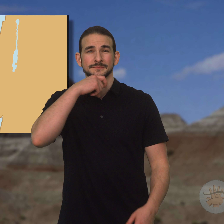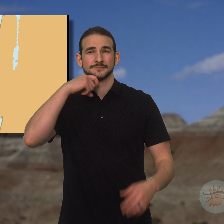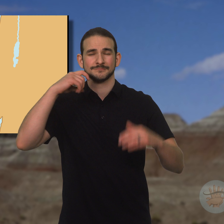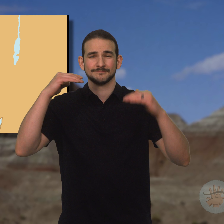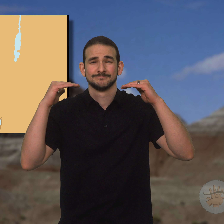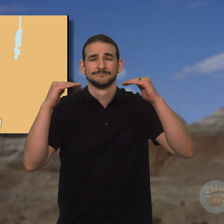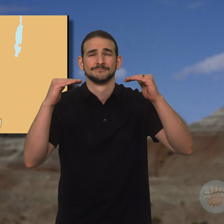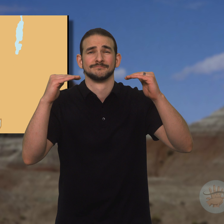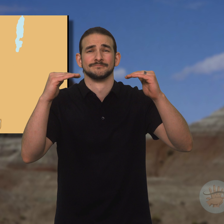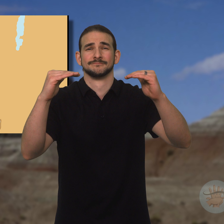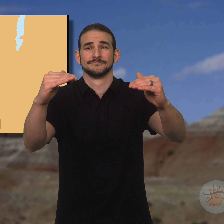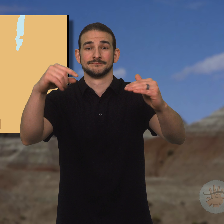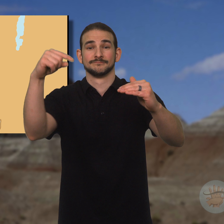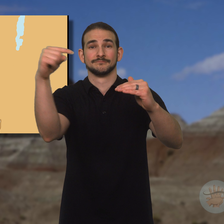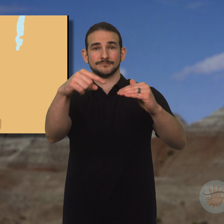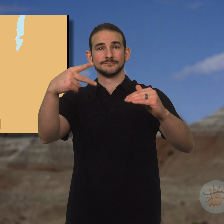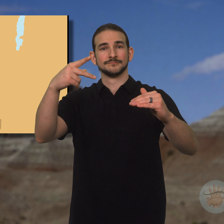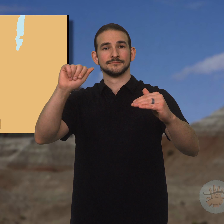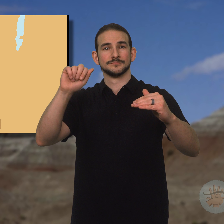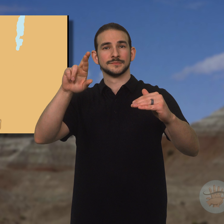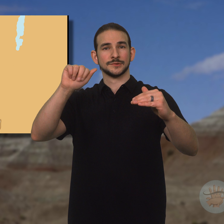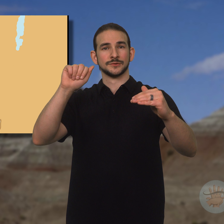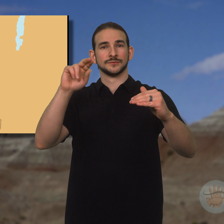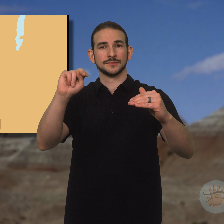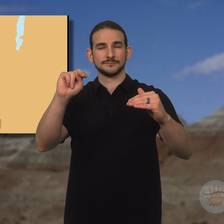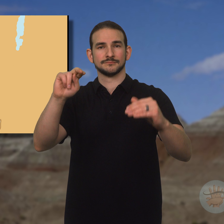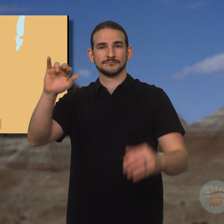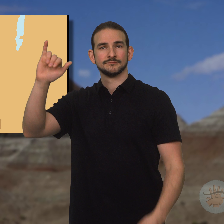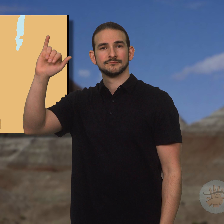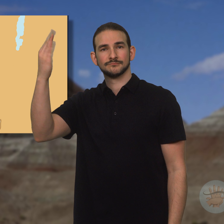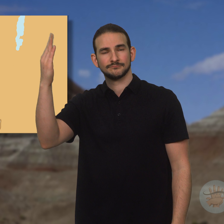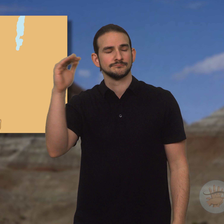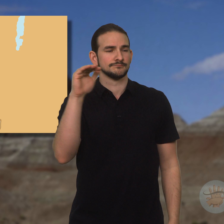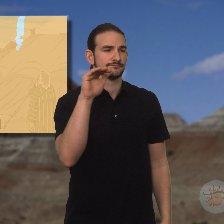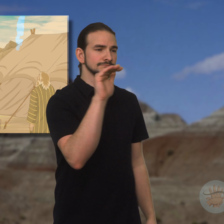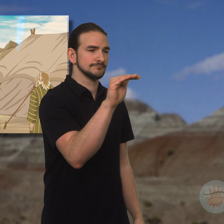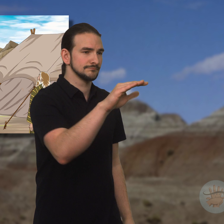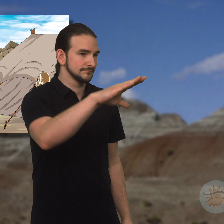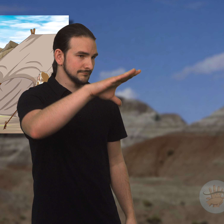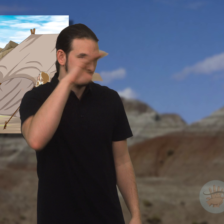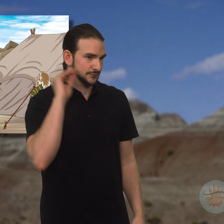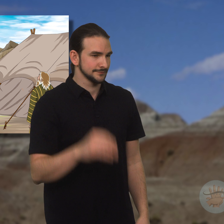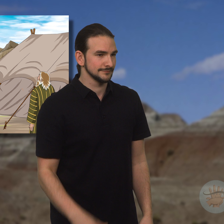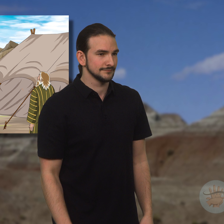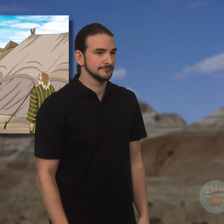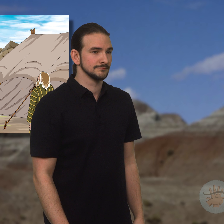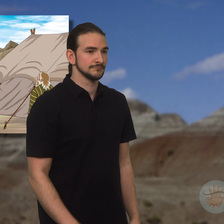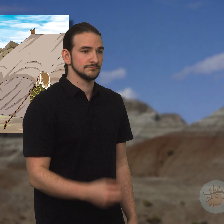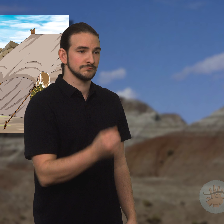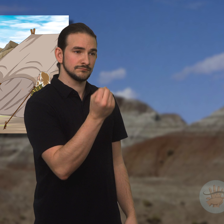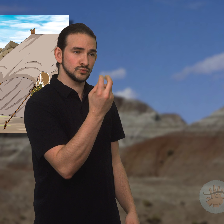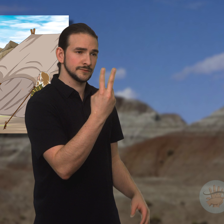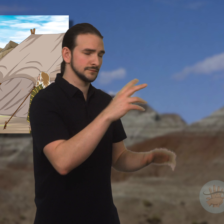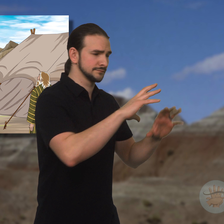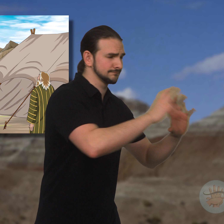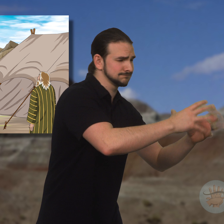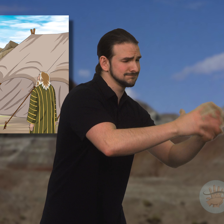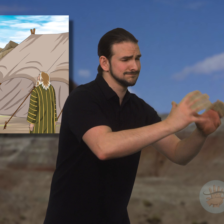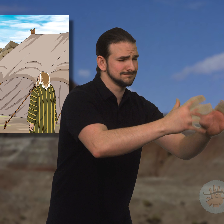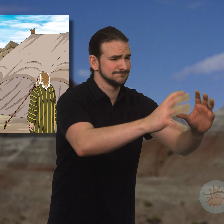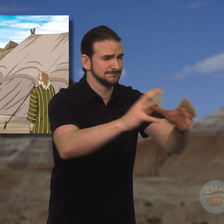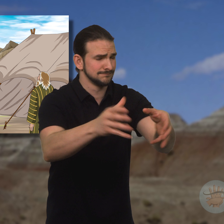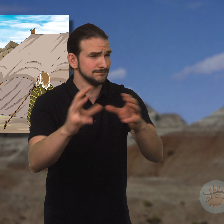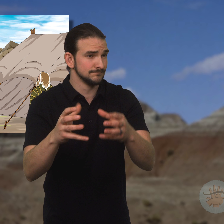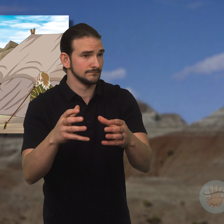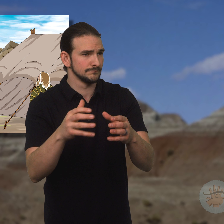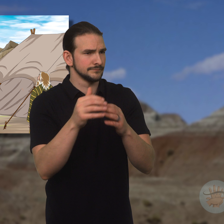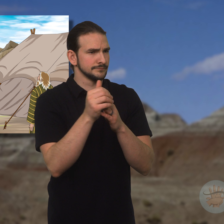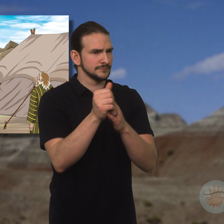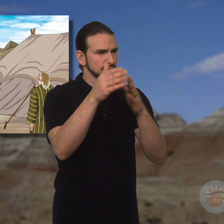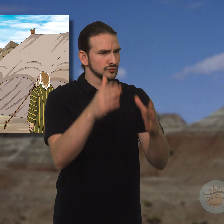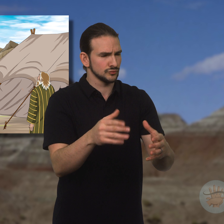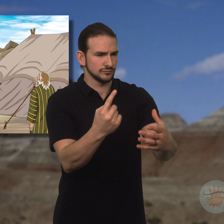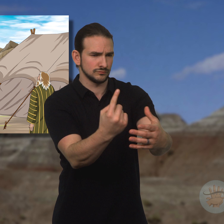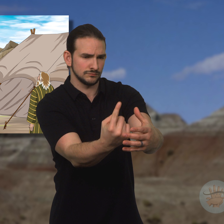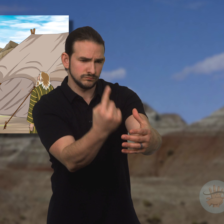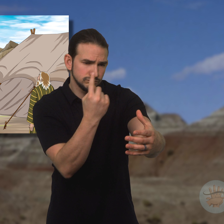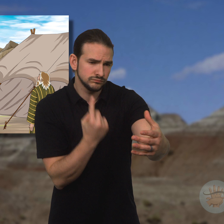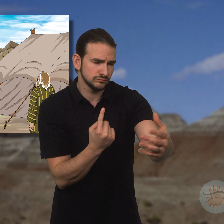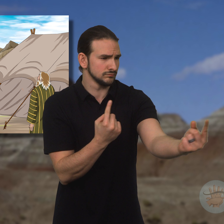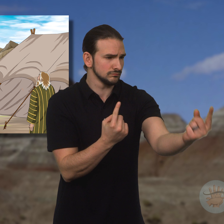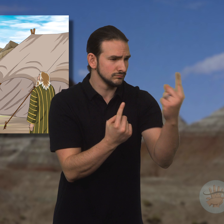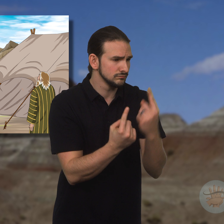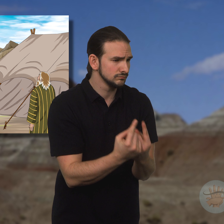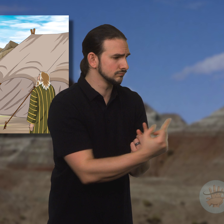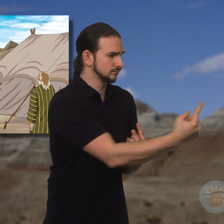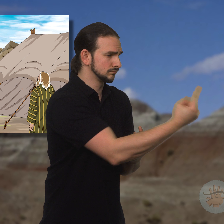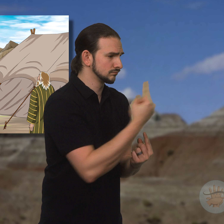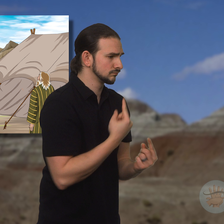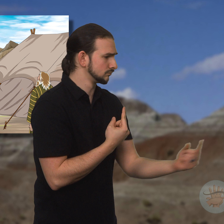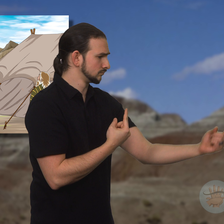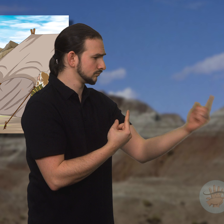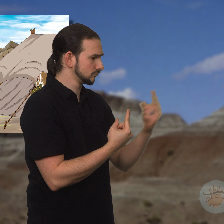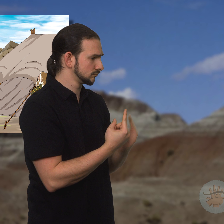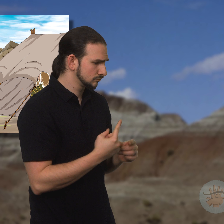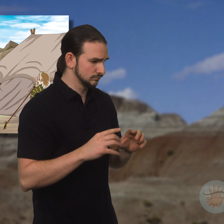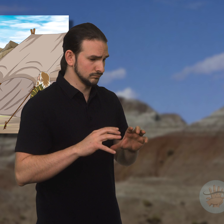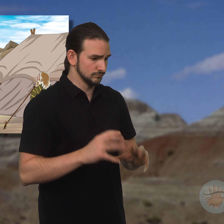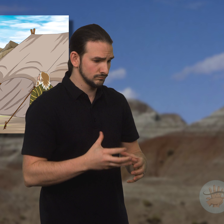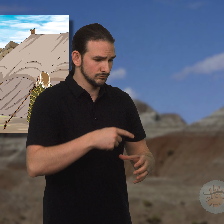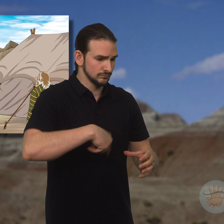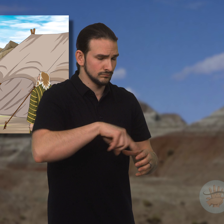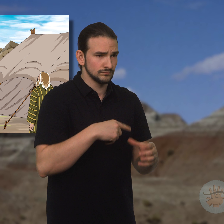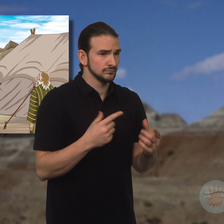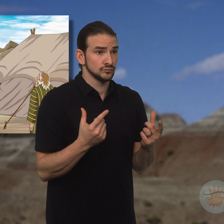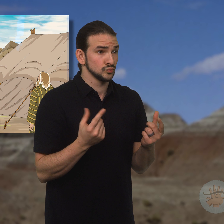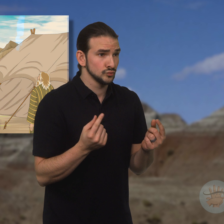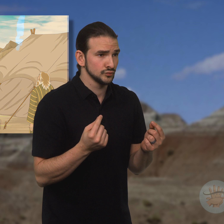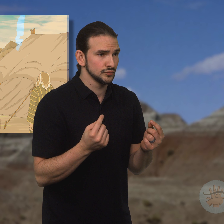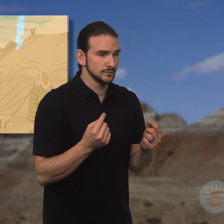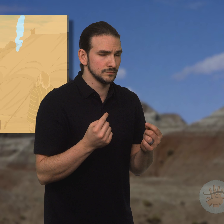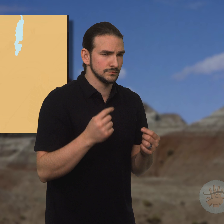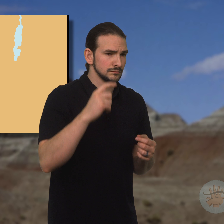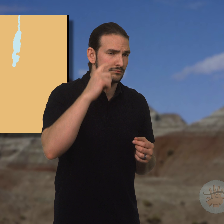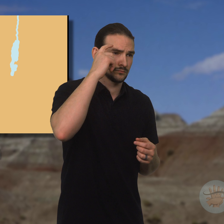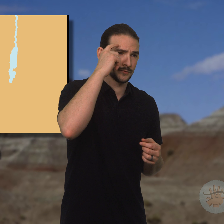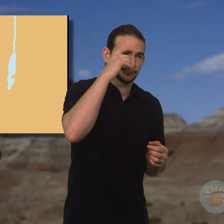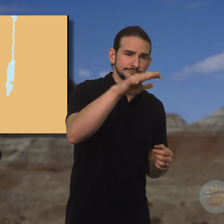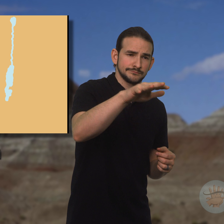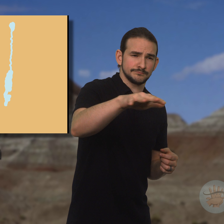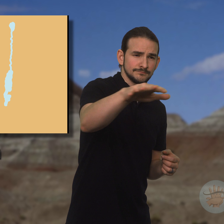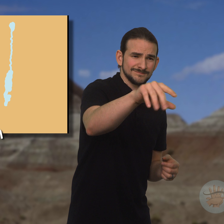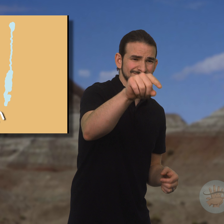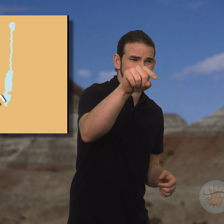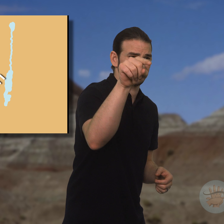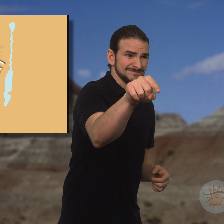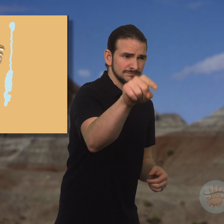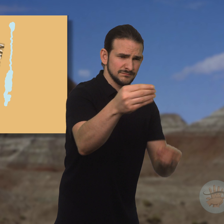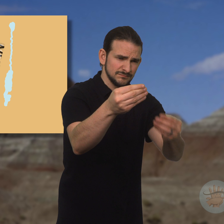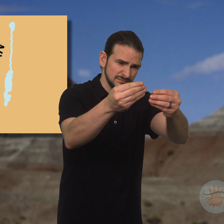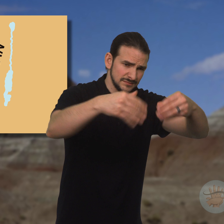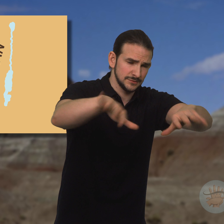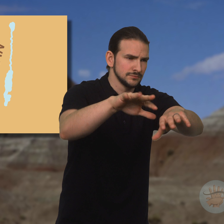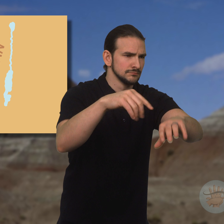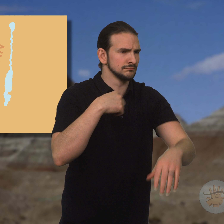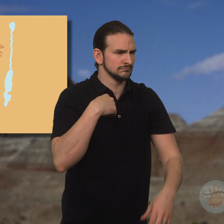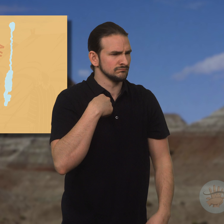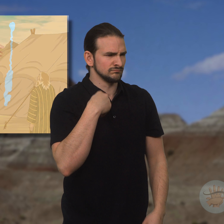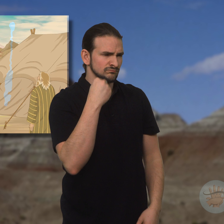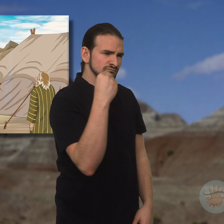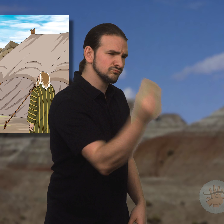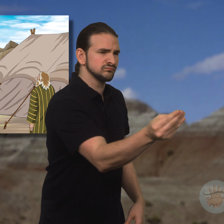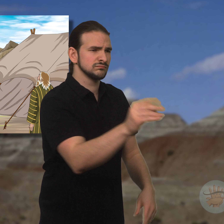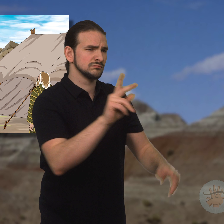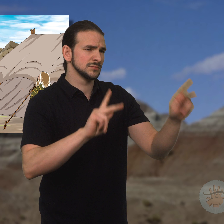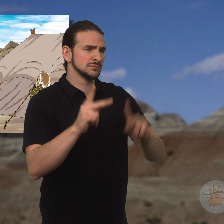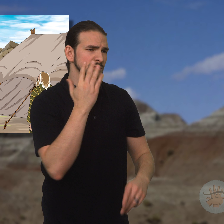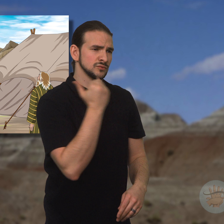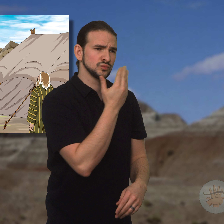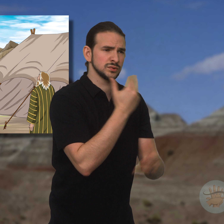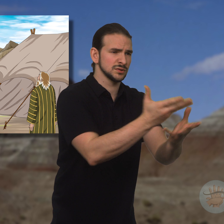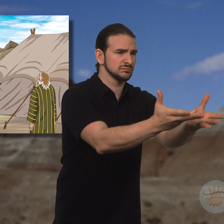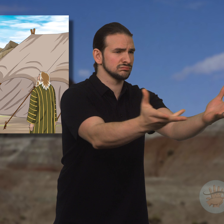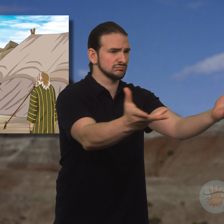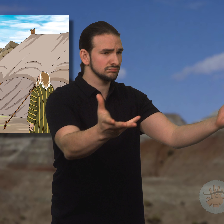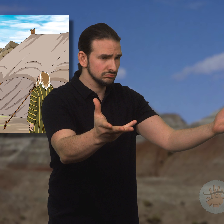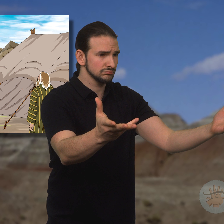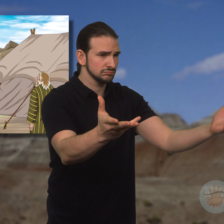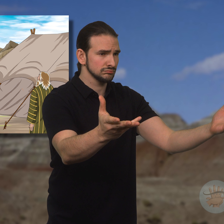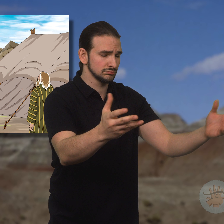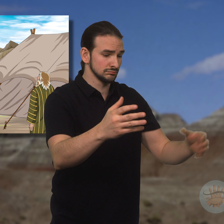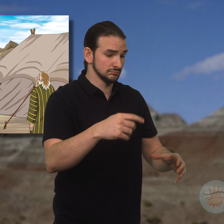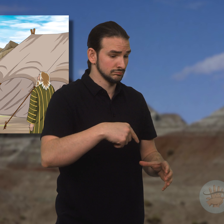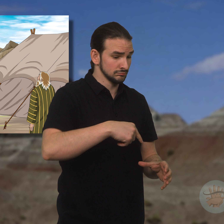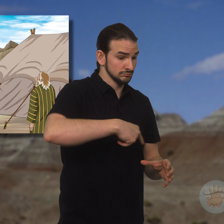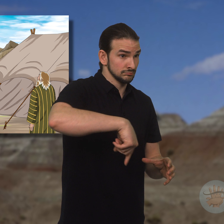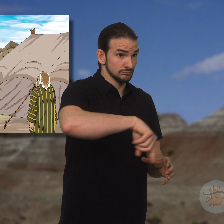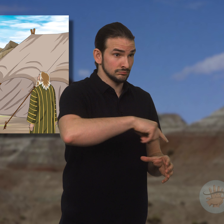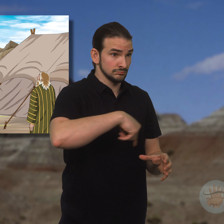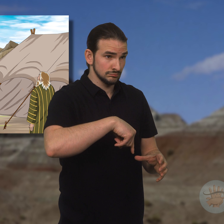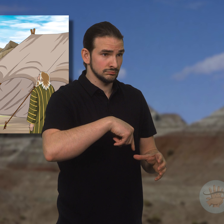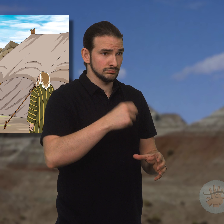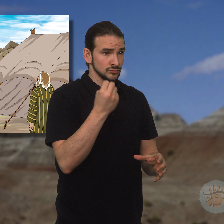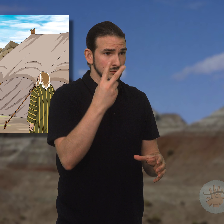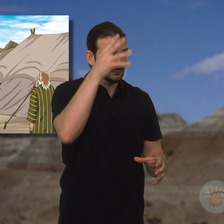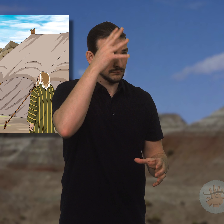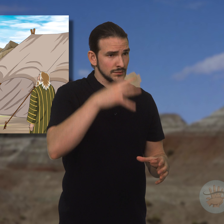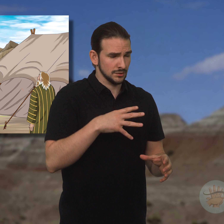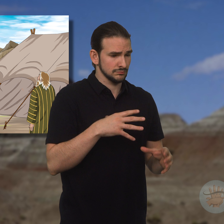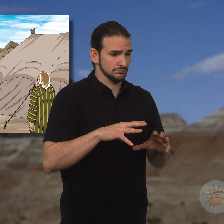And the LORD said to Moses, “Send out for yourself men to spy out the land of Canaan, which I am giving to the Israelites.